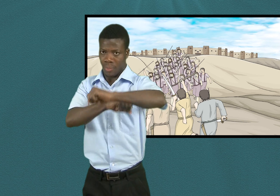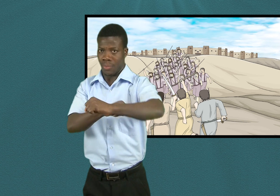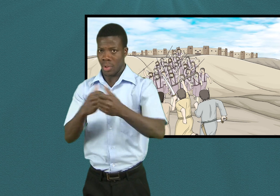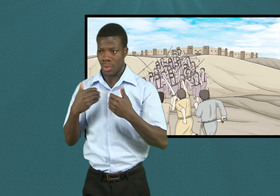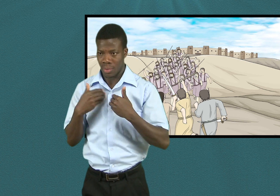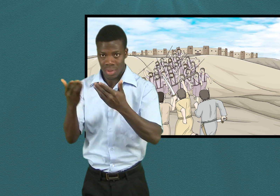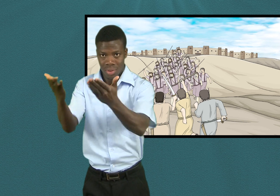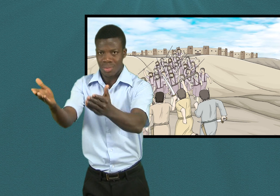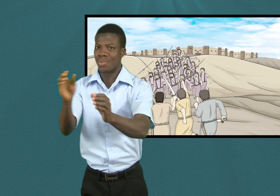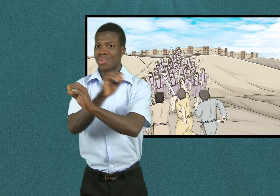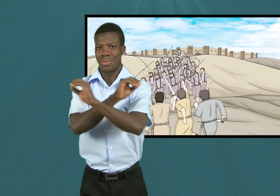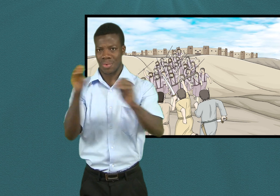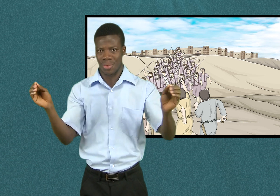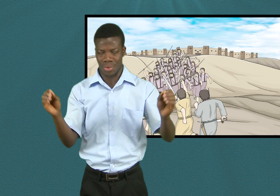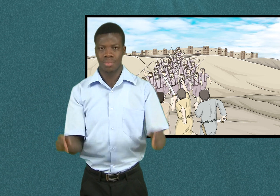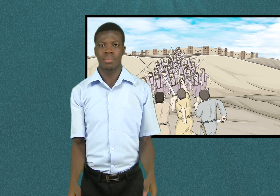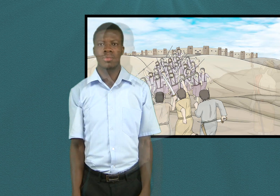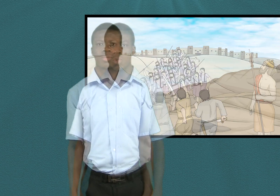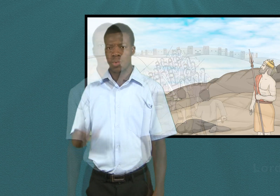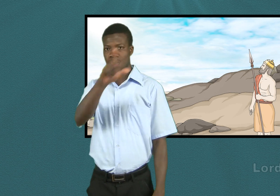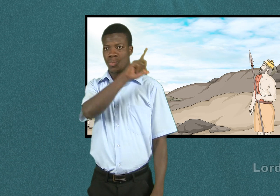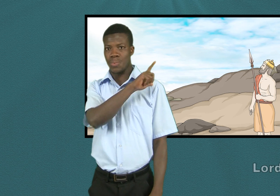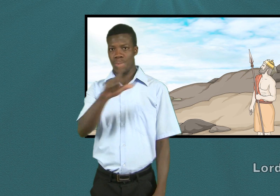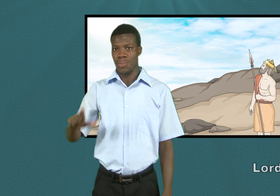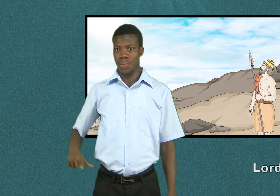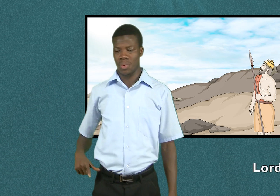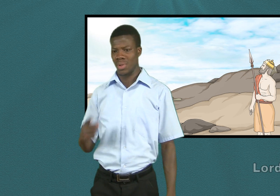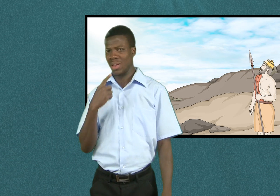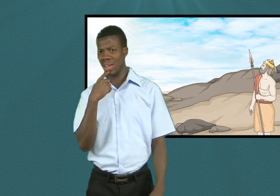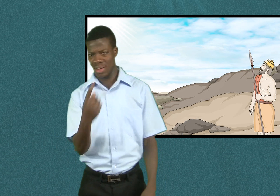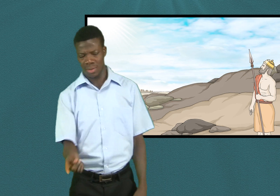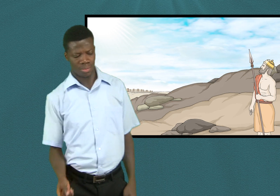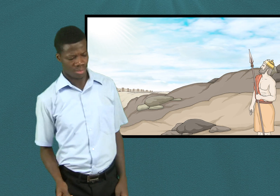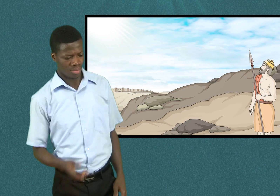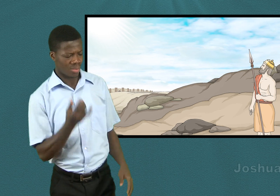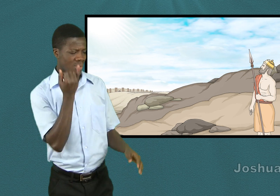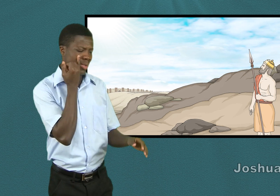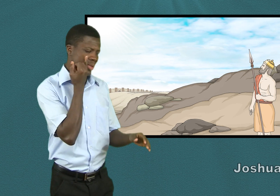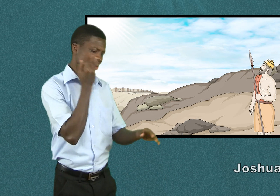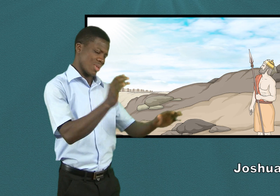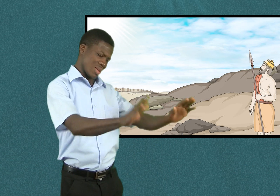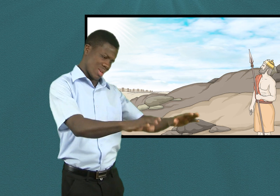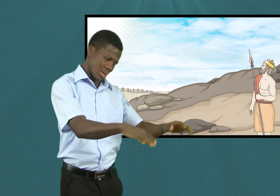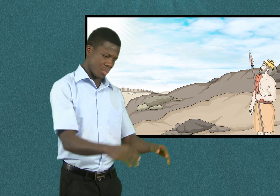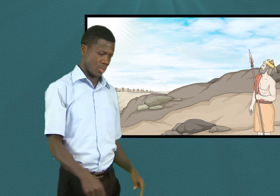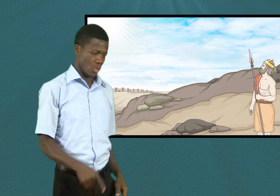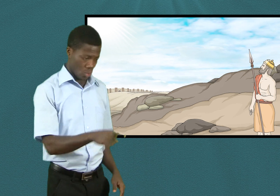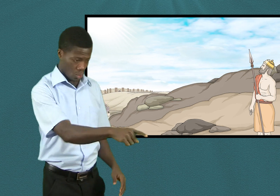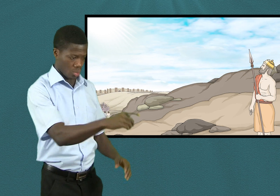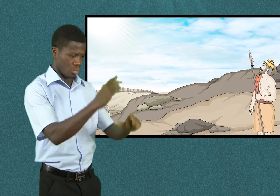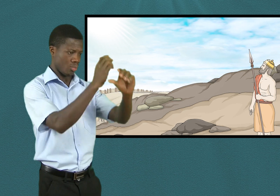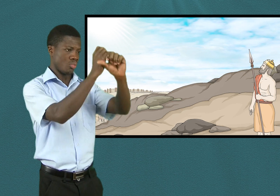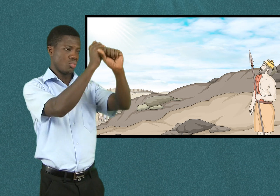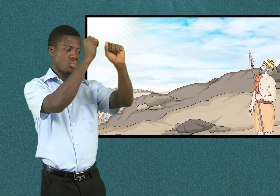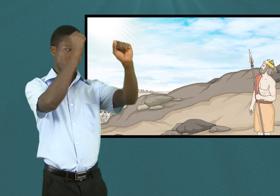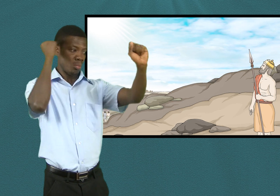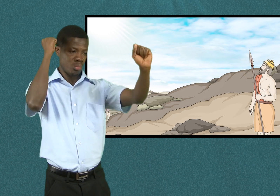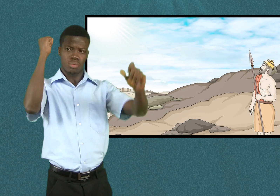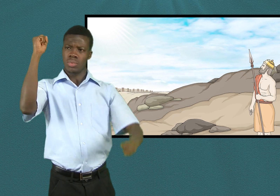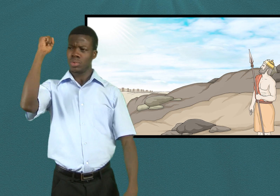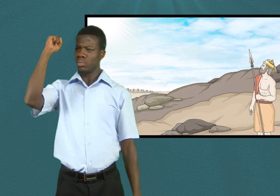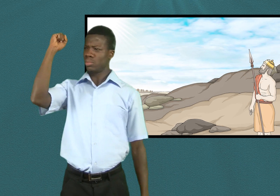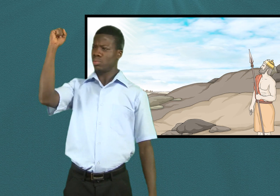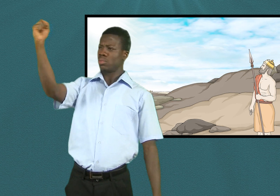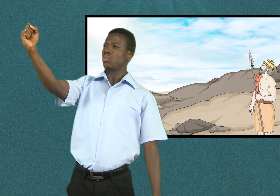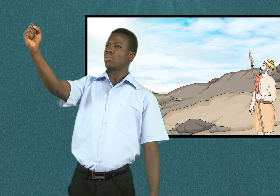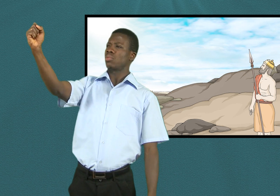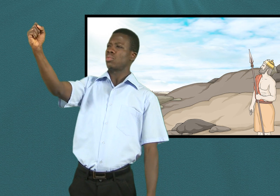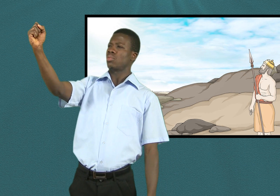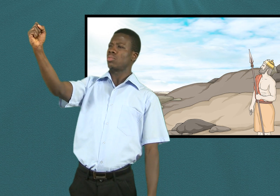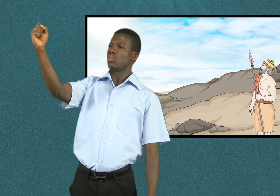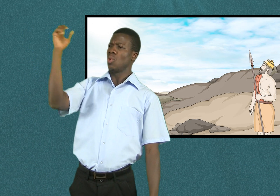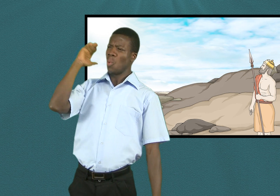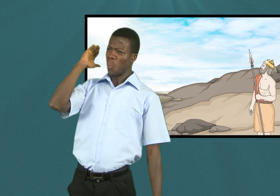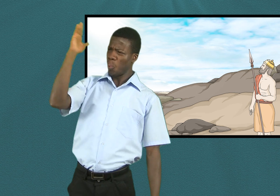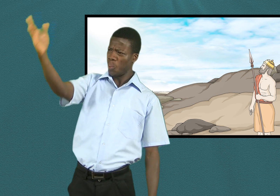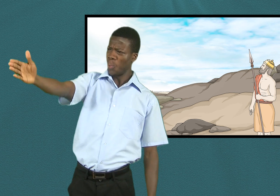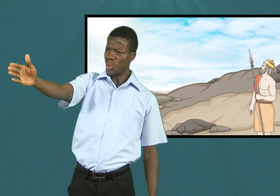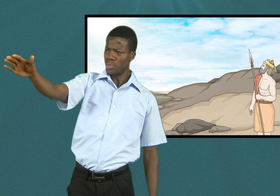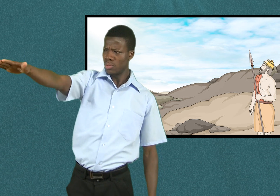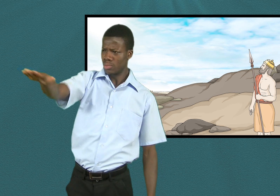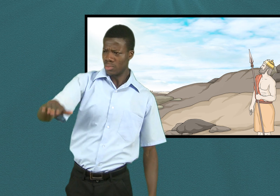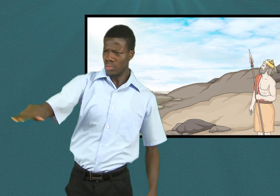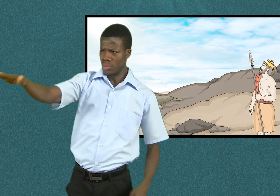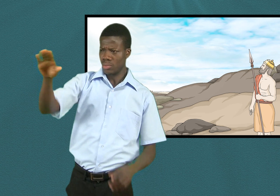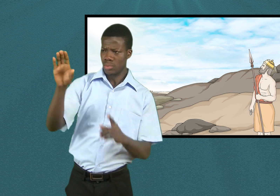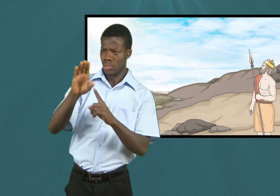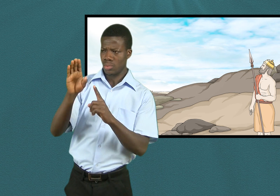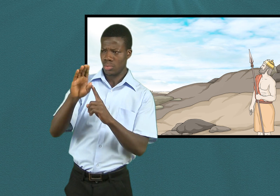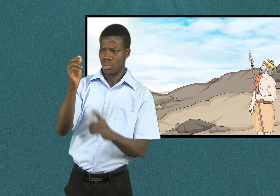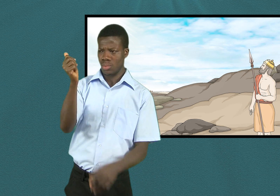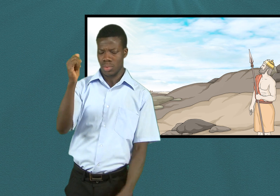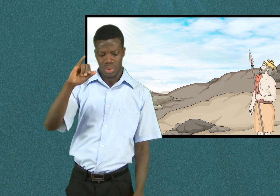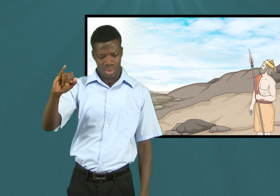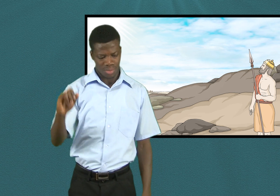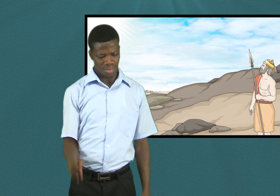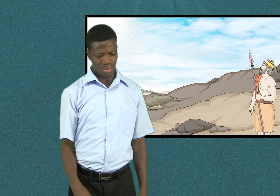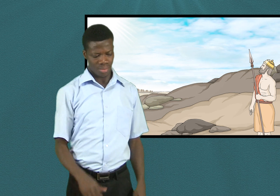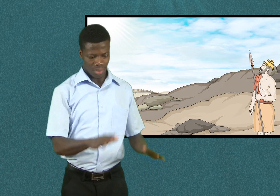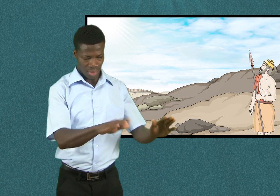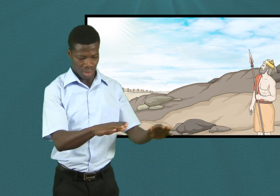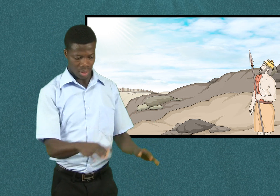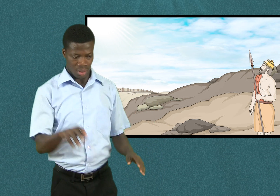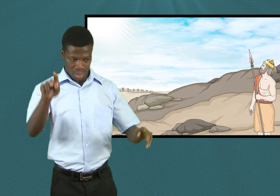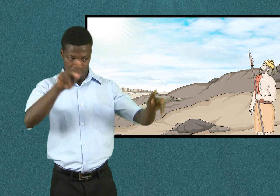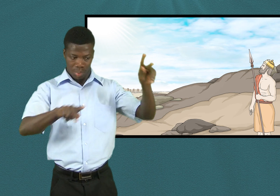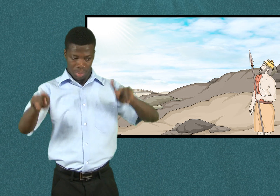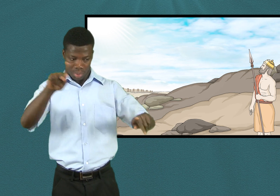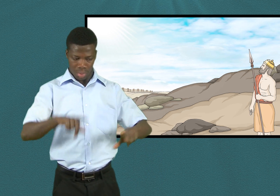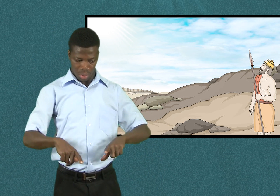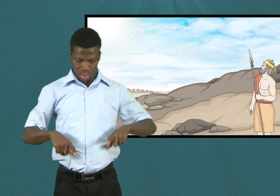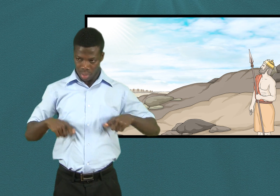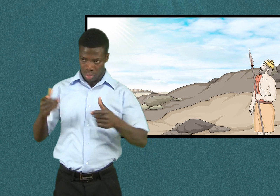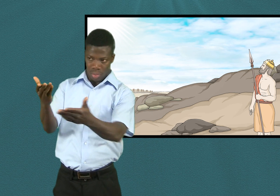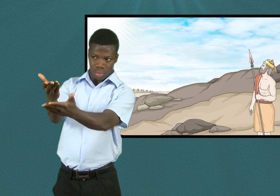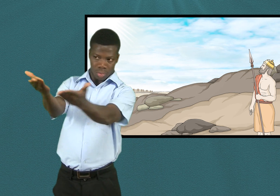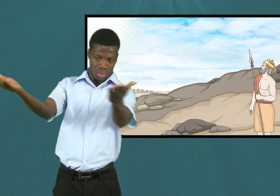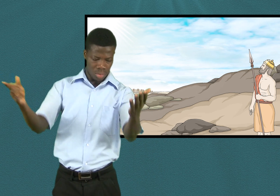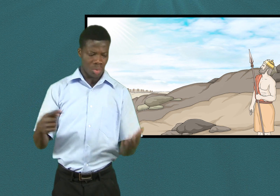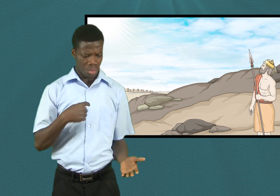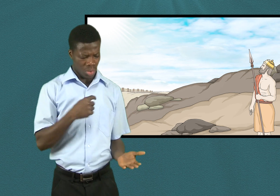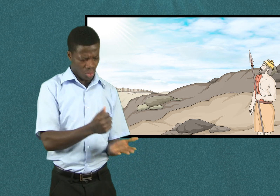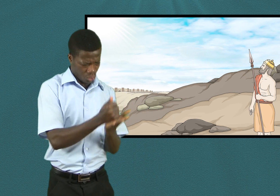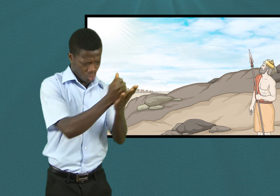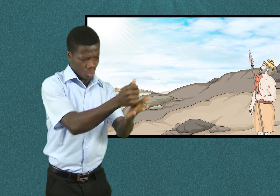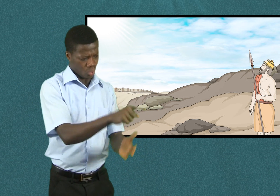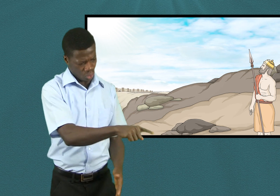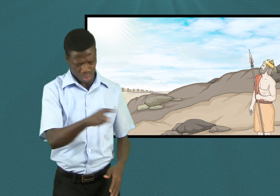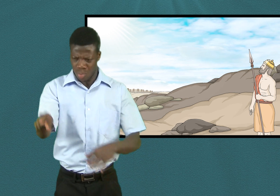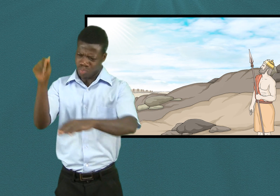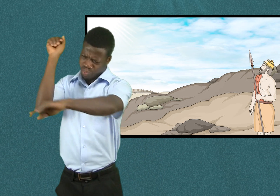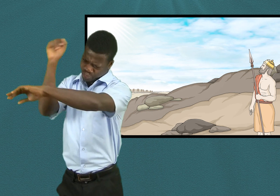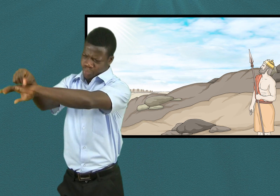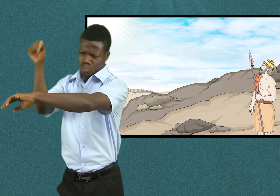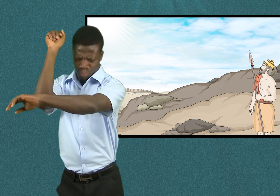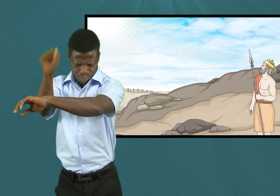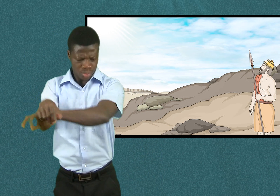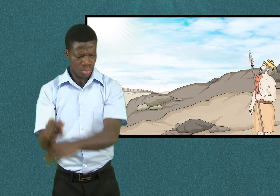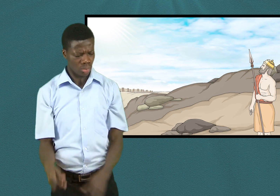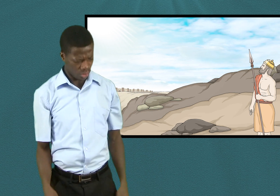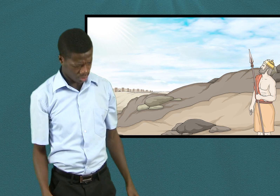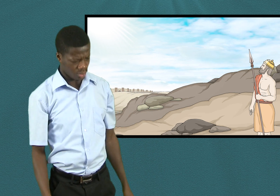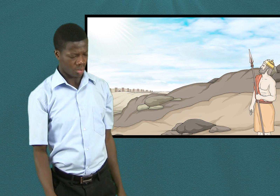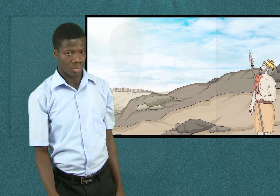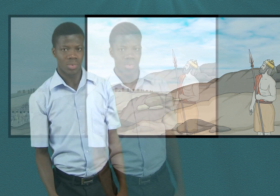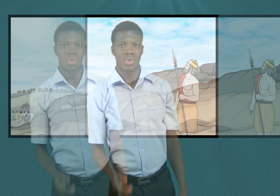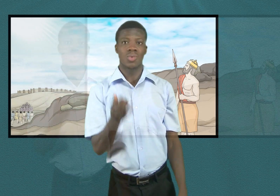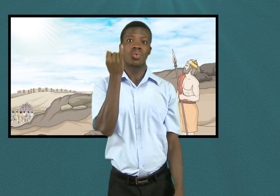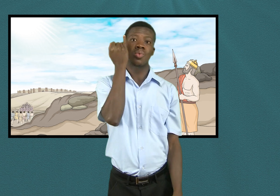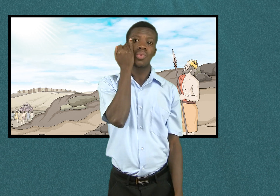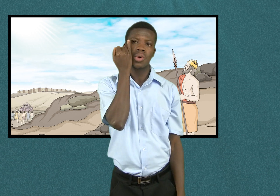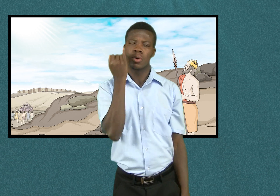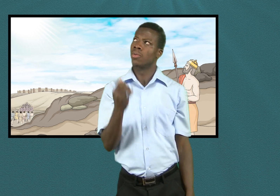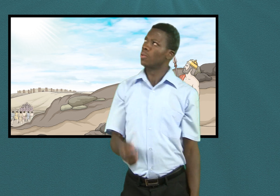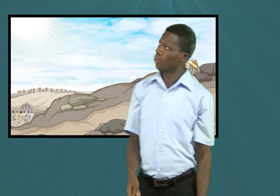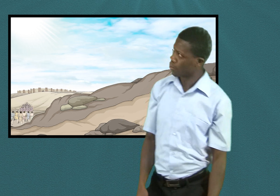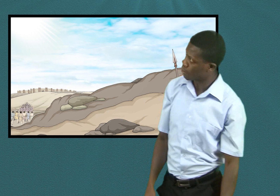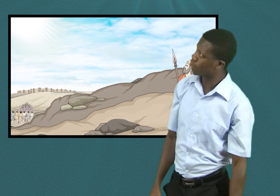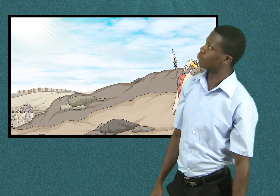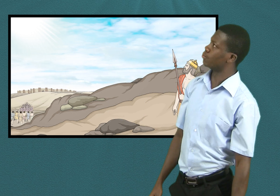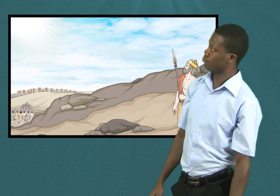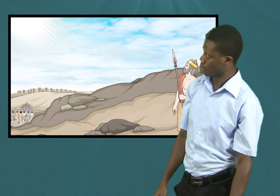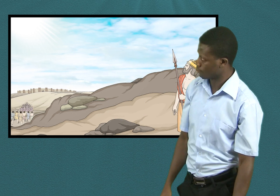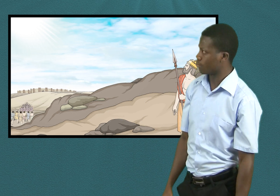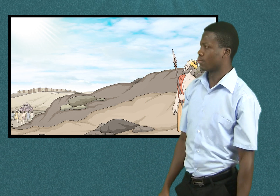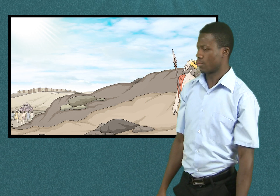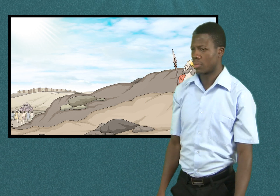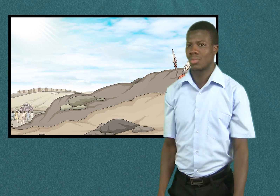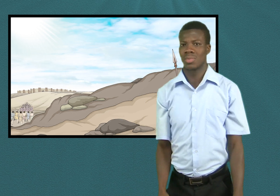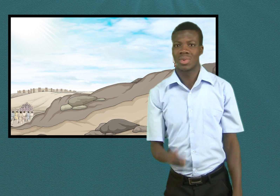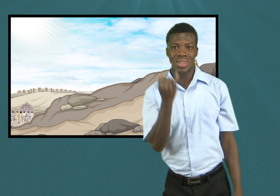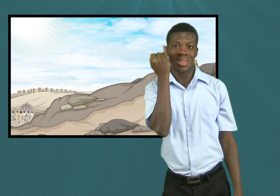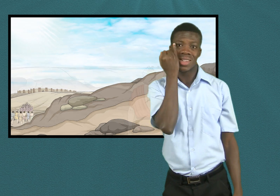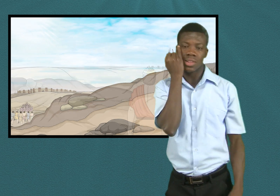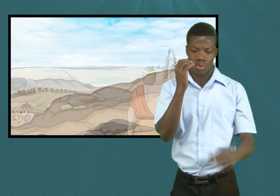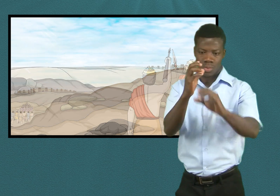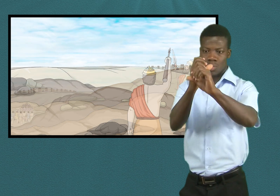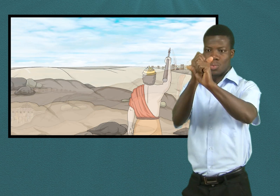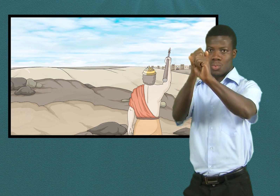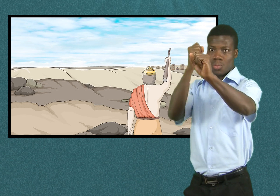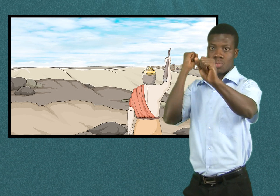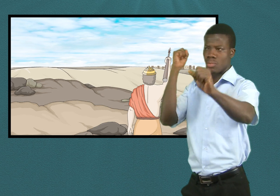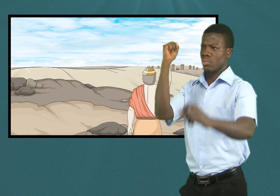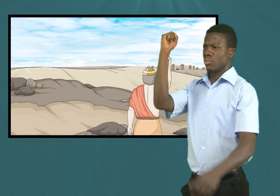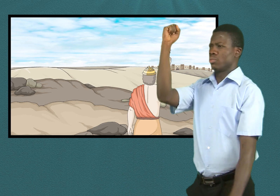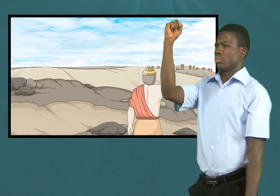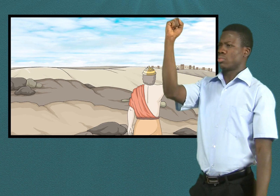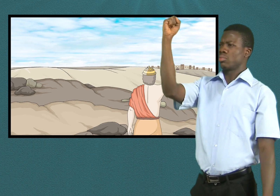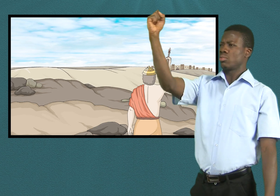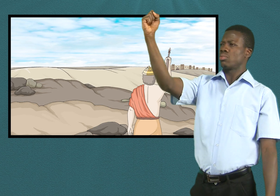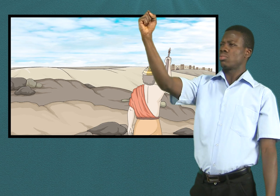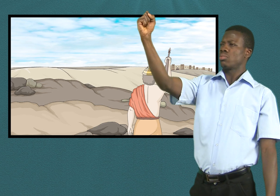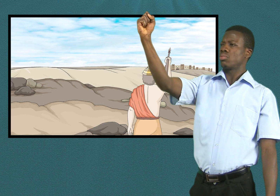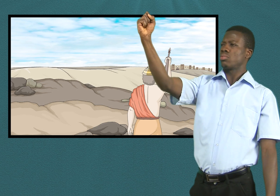Then the LORD said to Joshua, “Hold out your battle lance toward Ai, for into your hand I will deliver the city.”